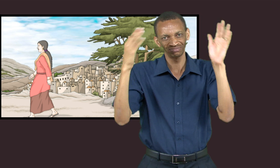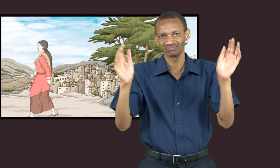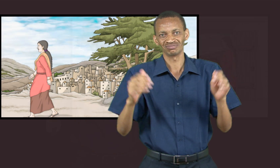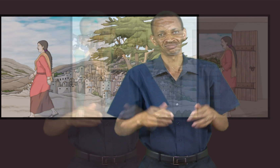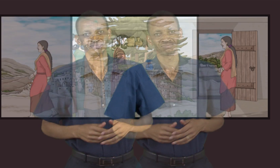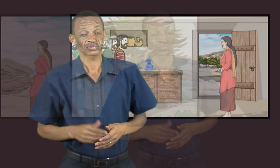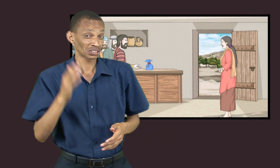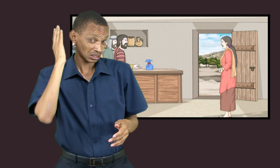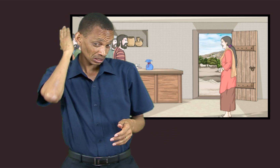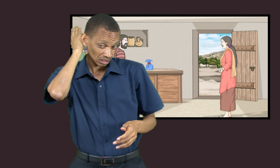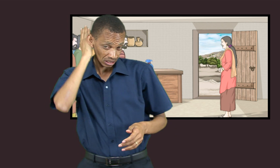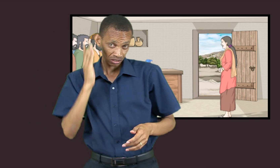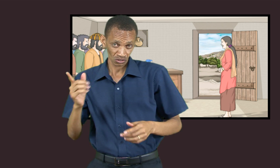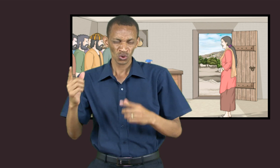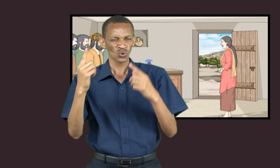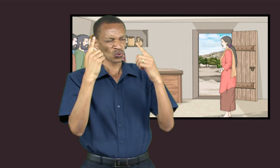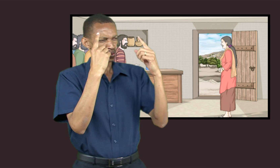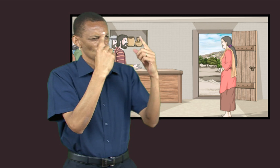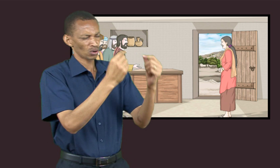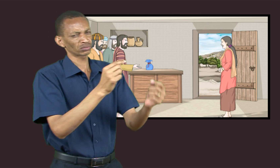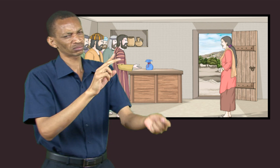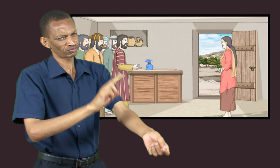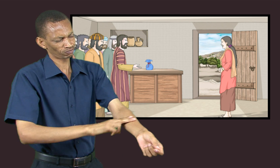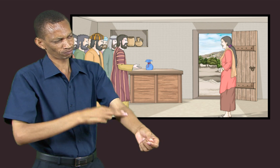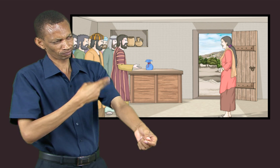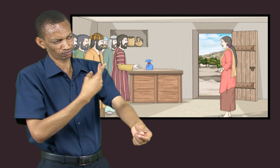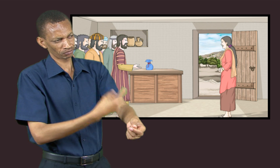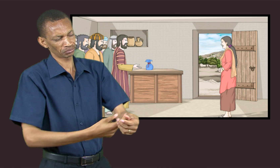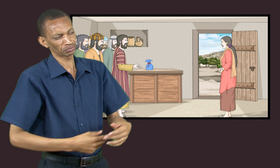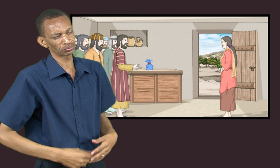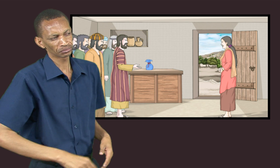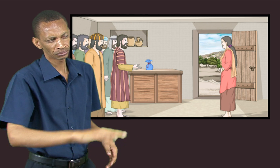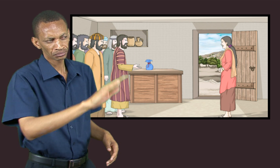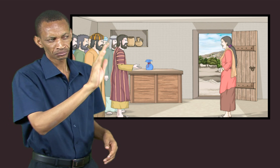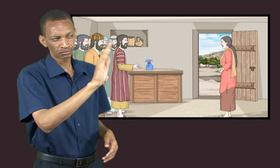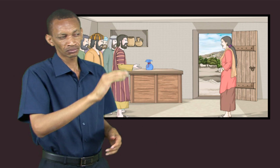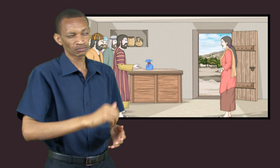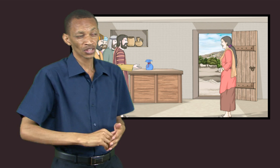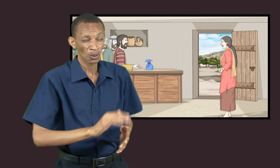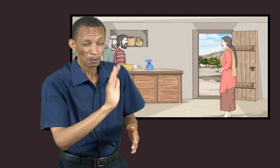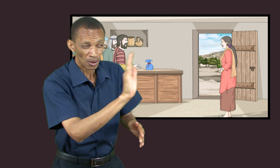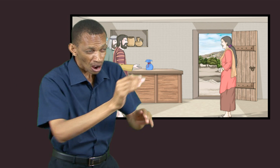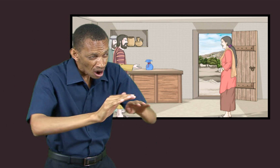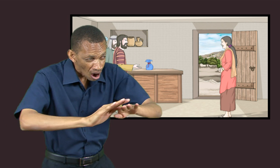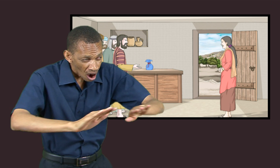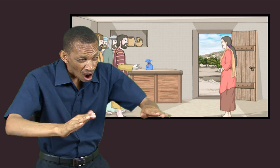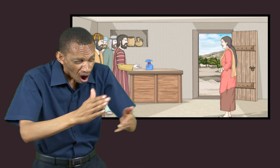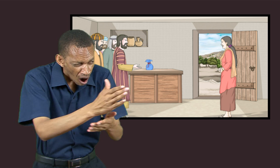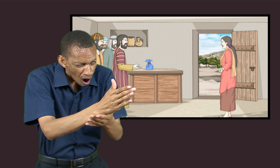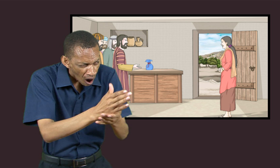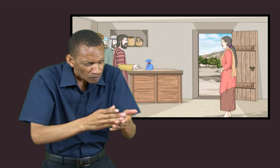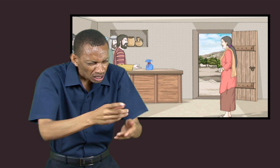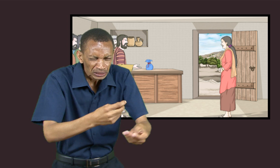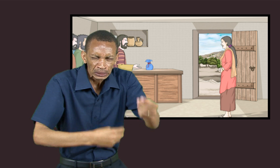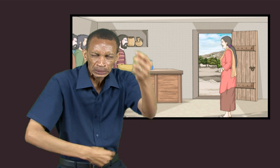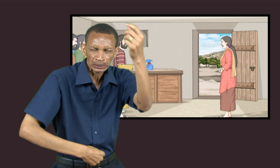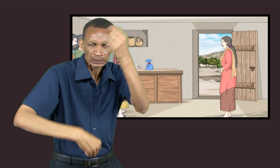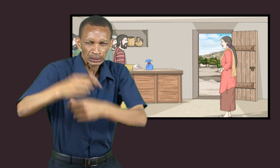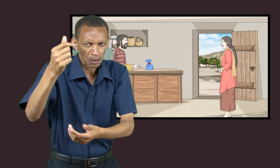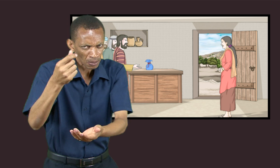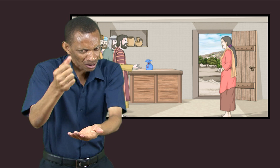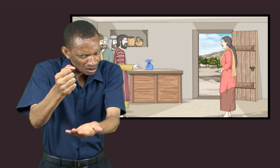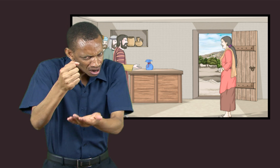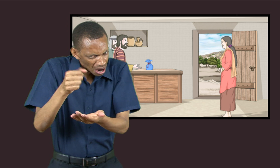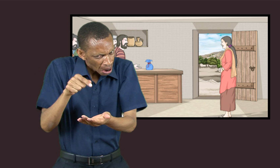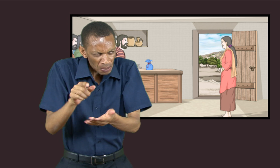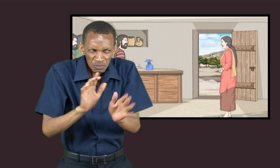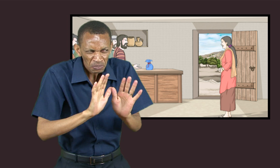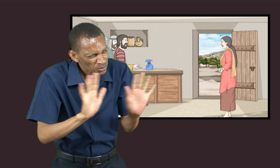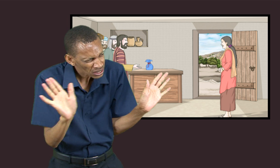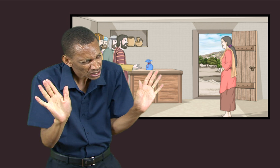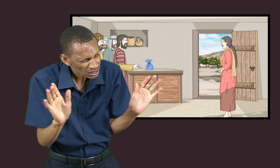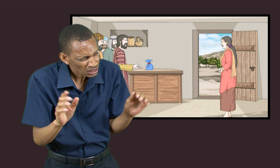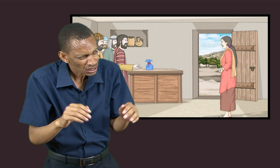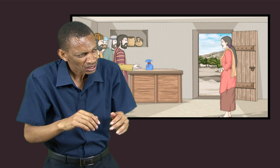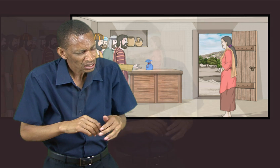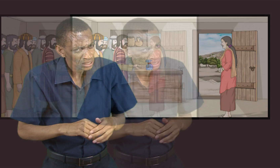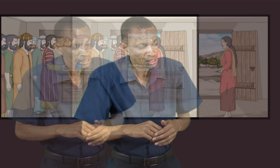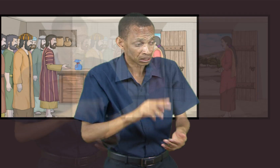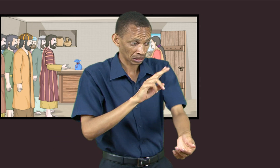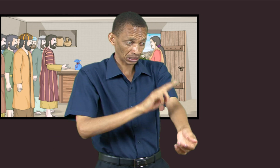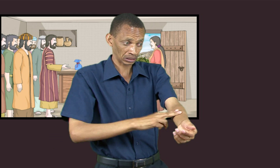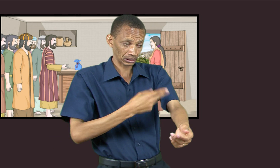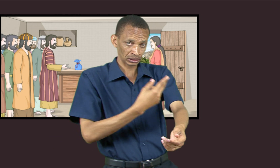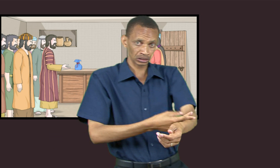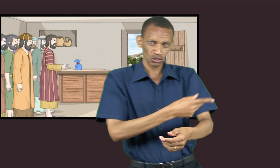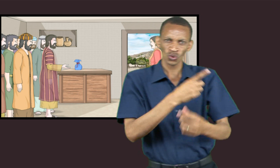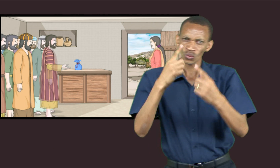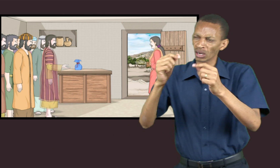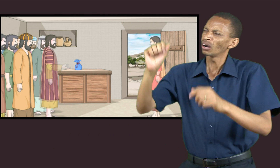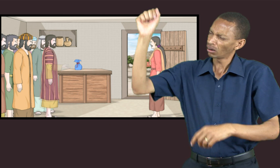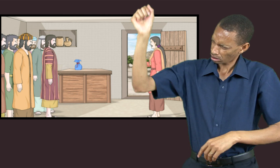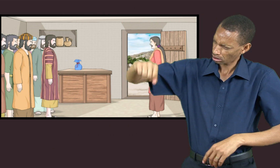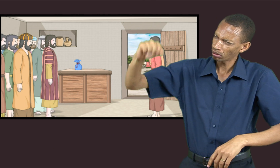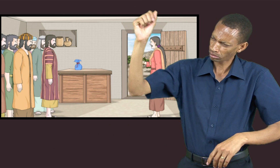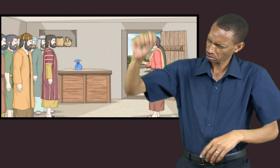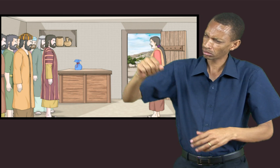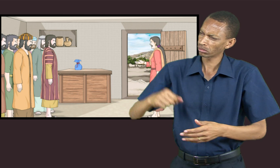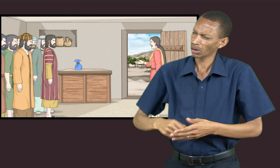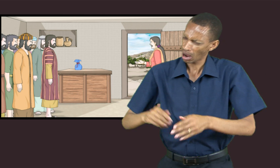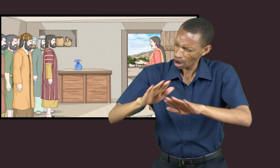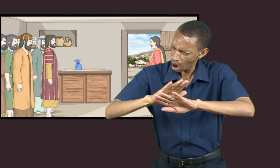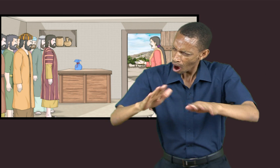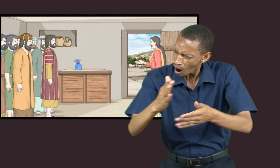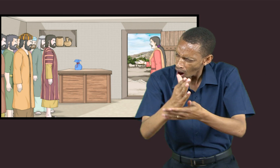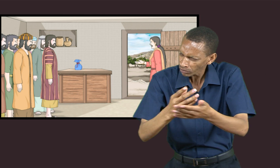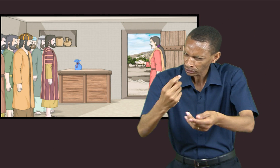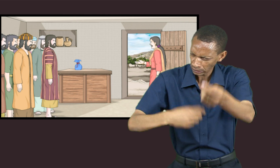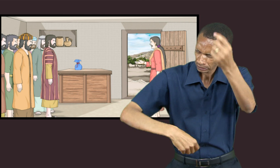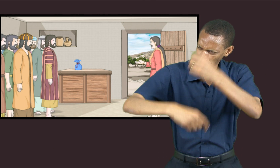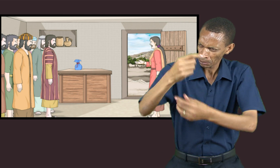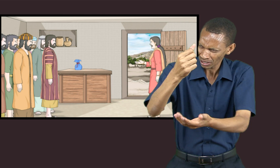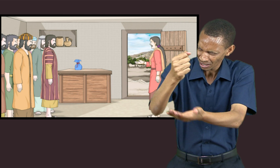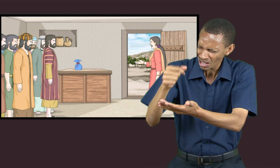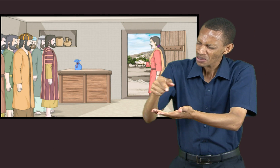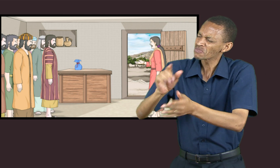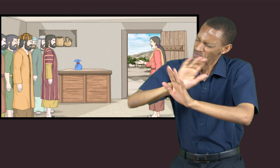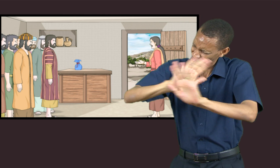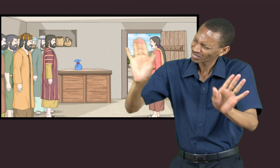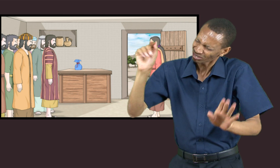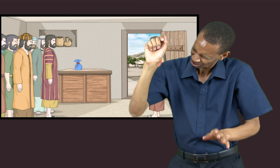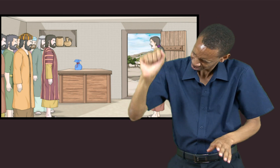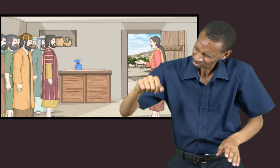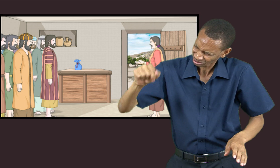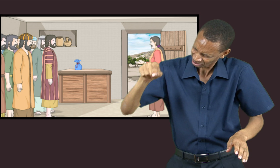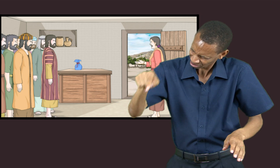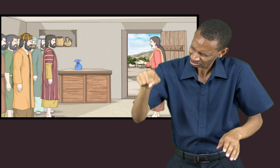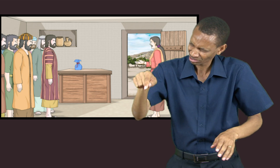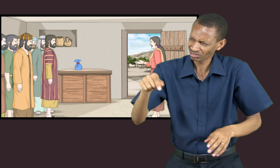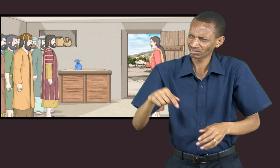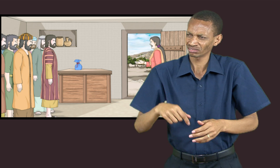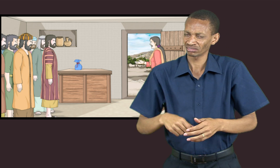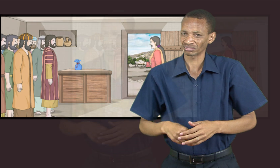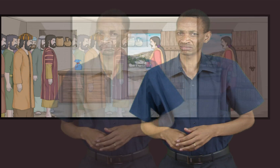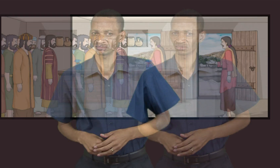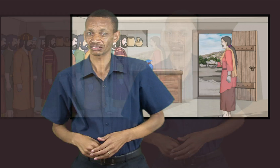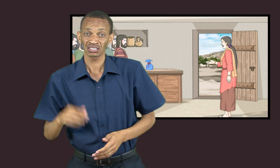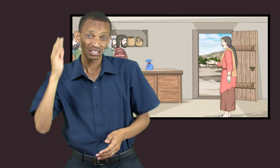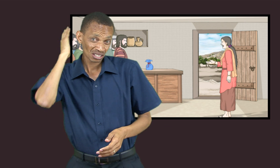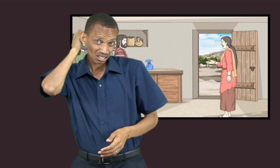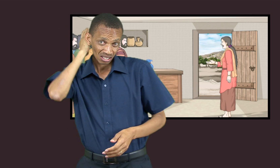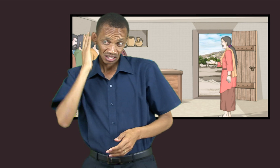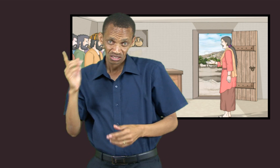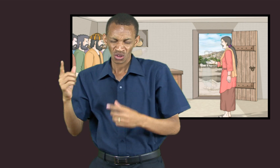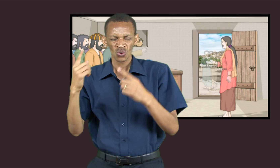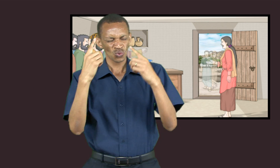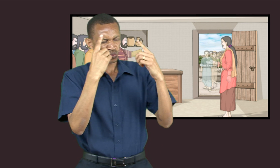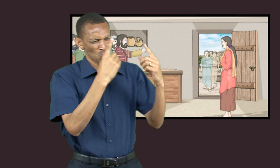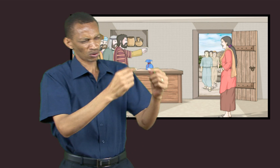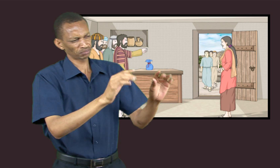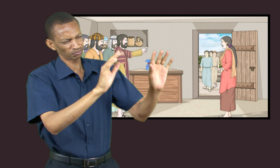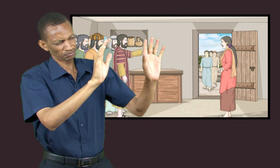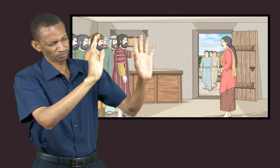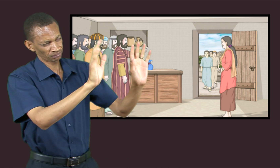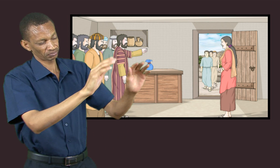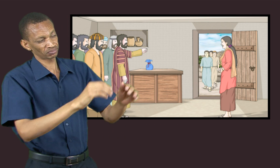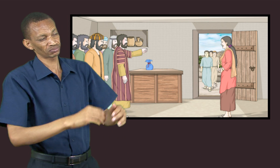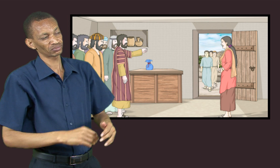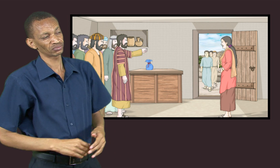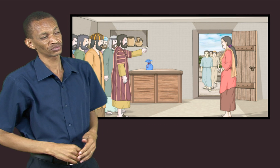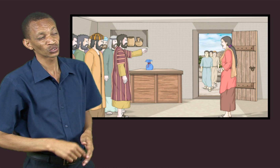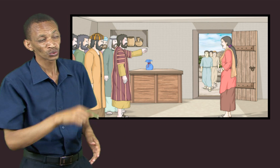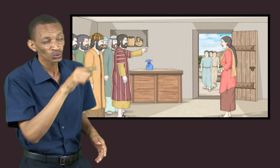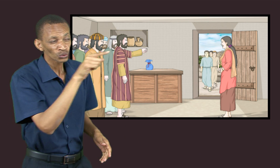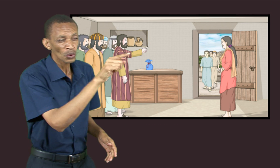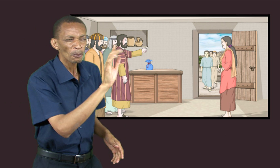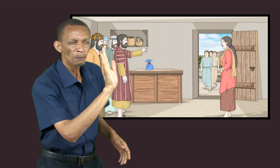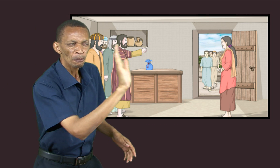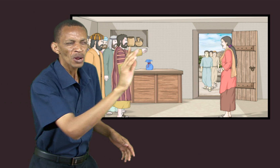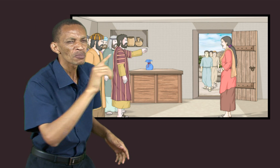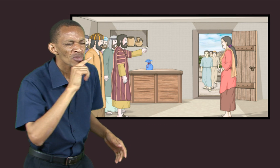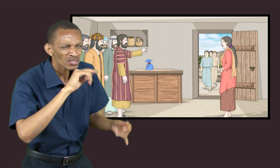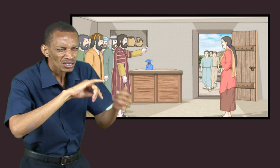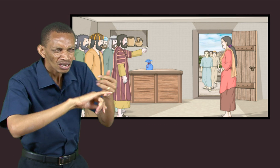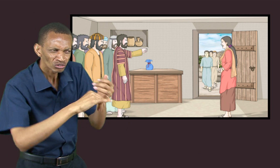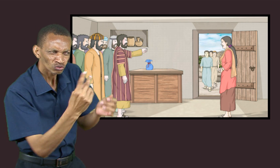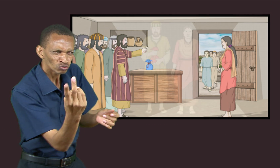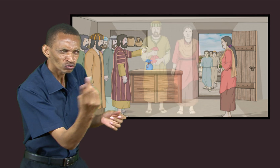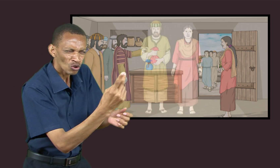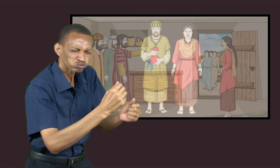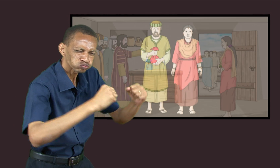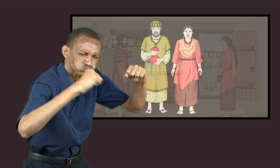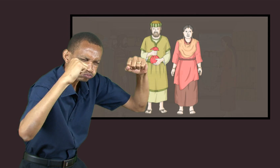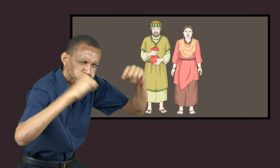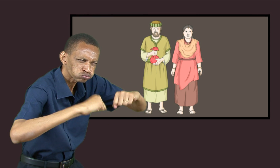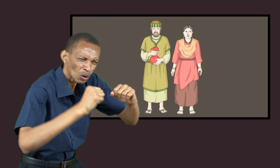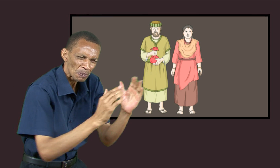“Tell me,” said Peter, “is this the price you and your husband got for the land?”